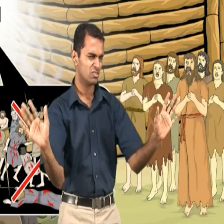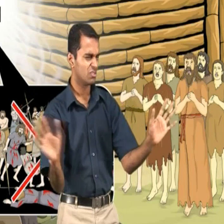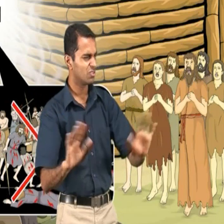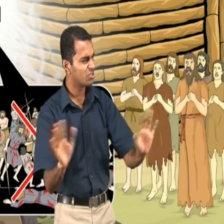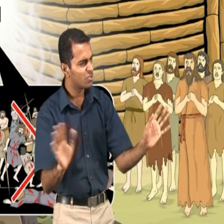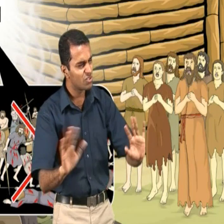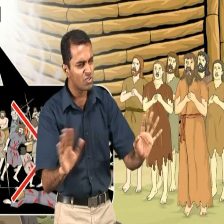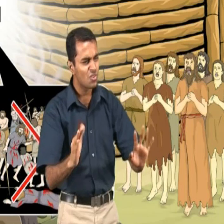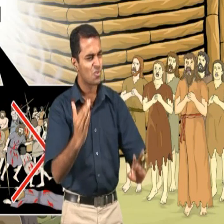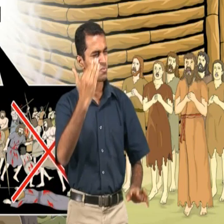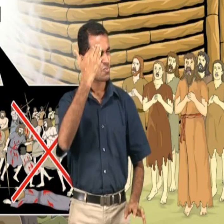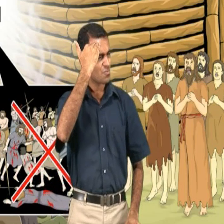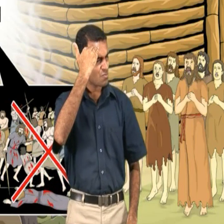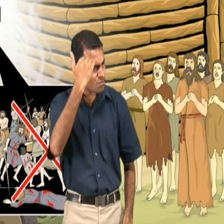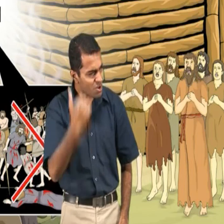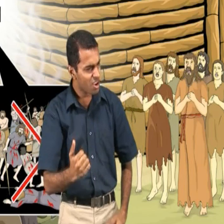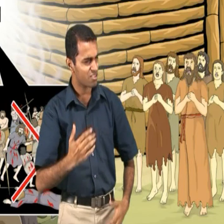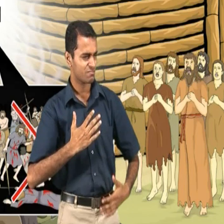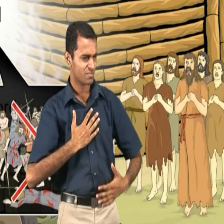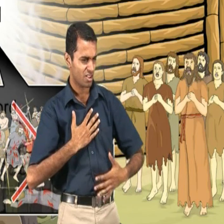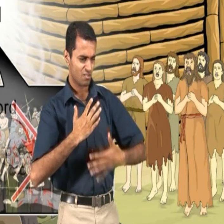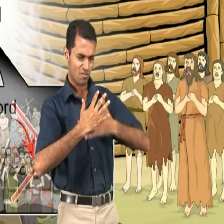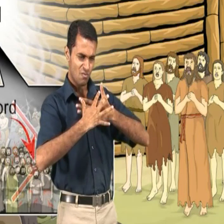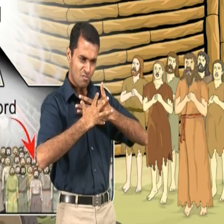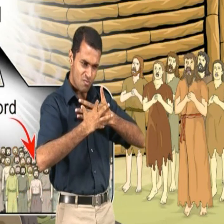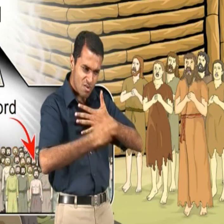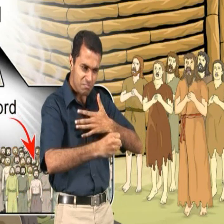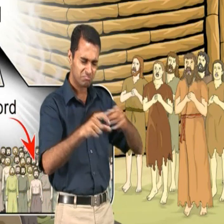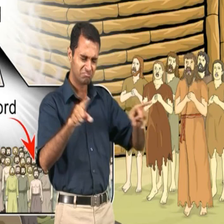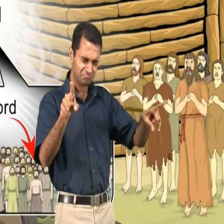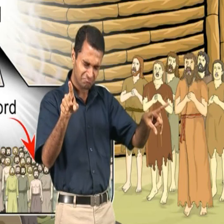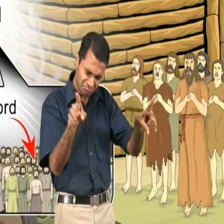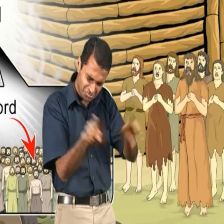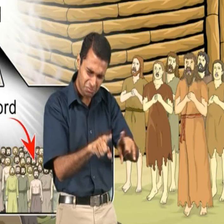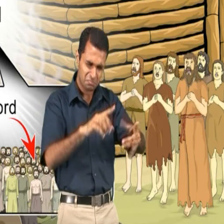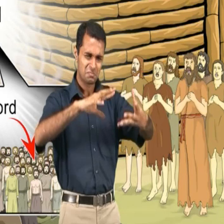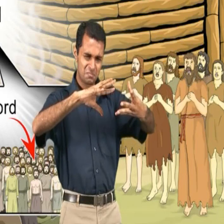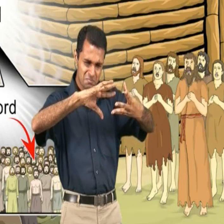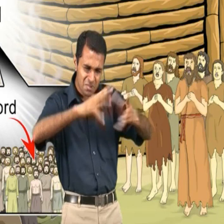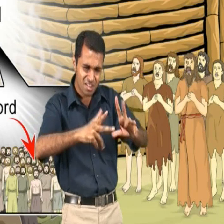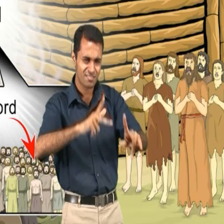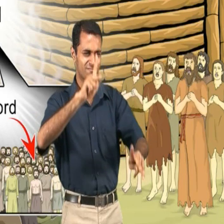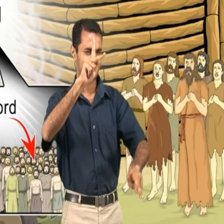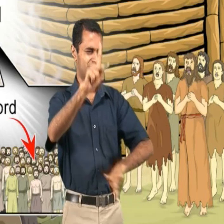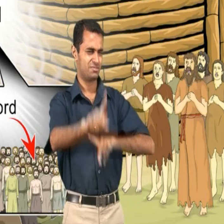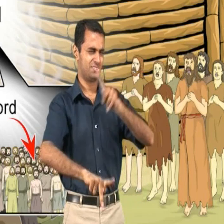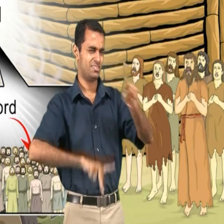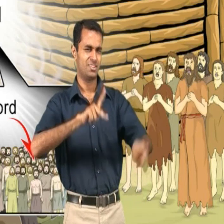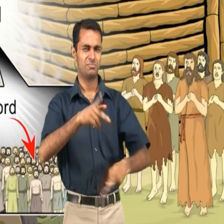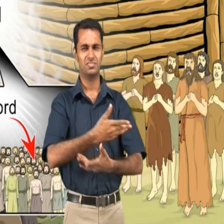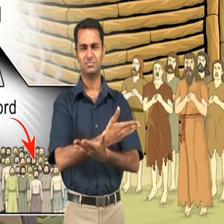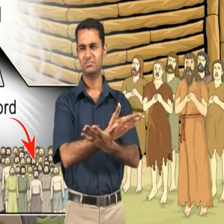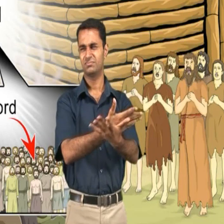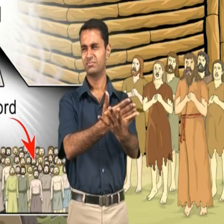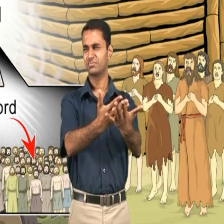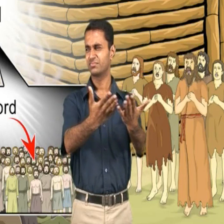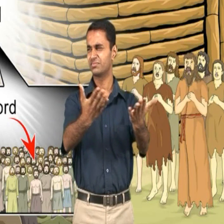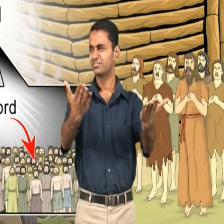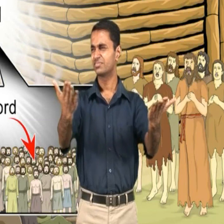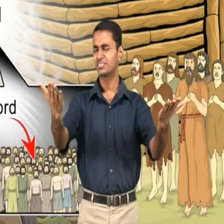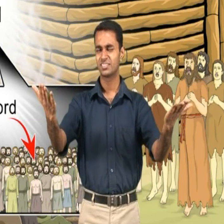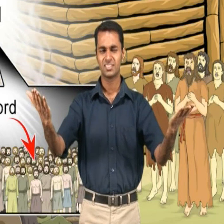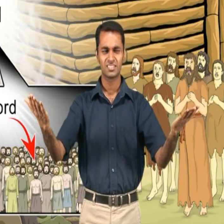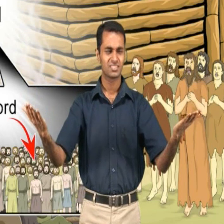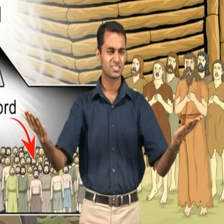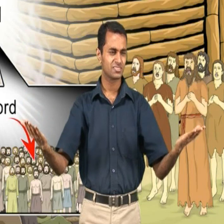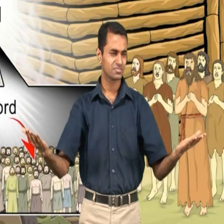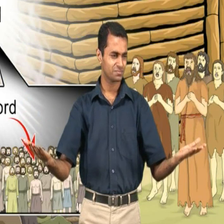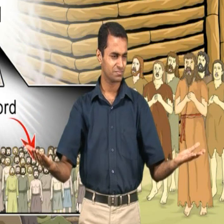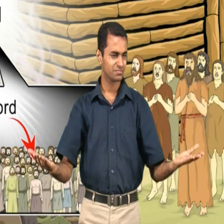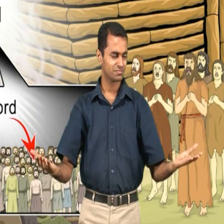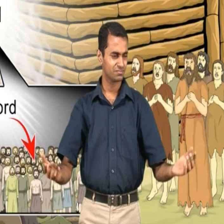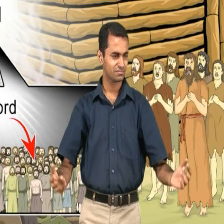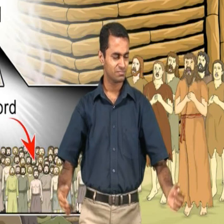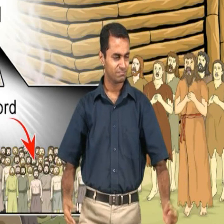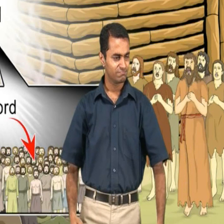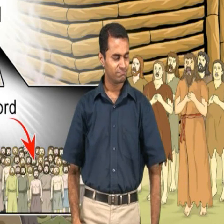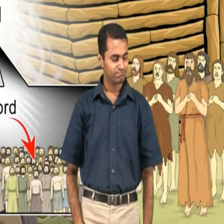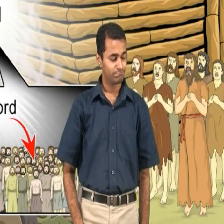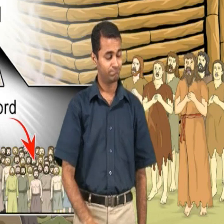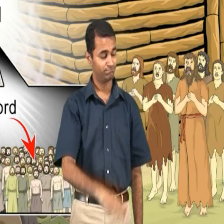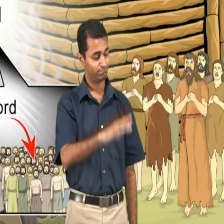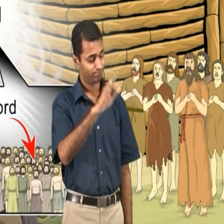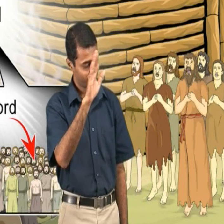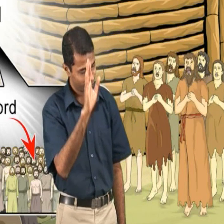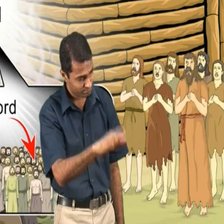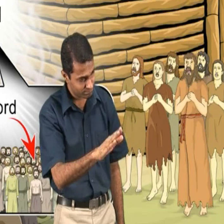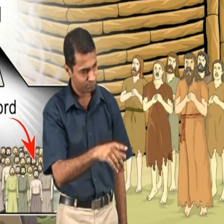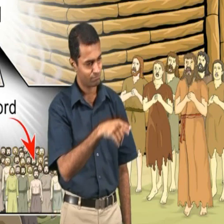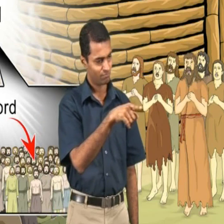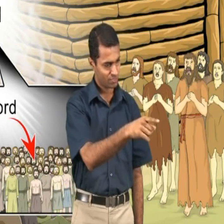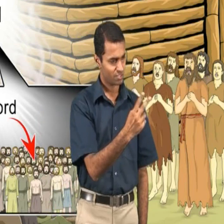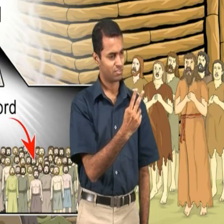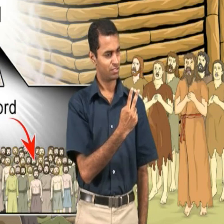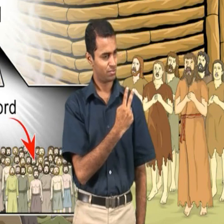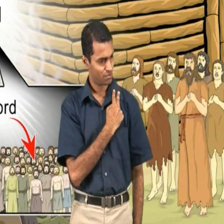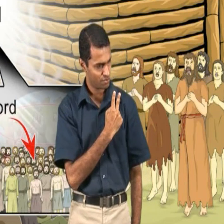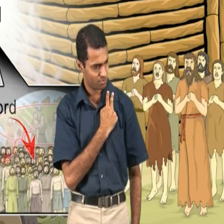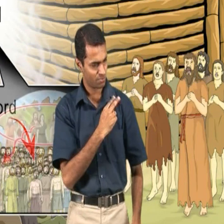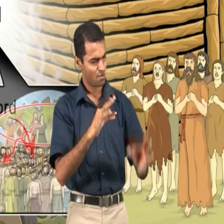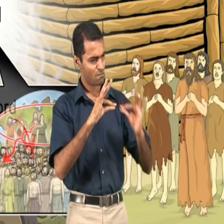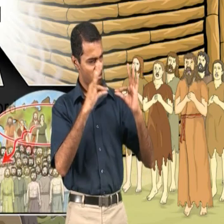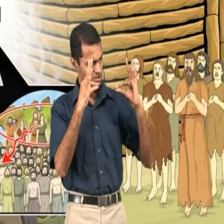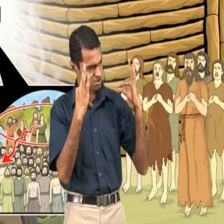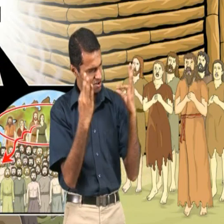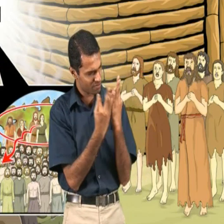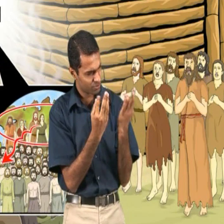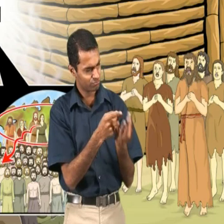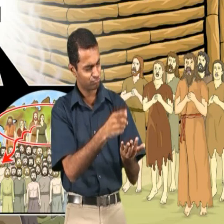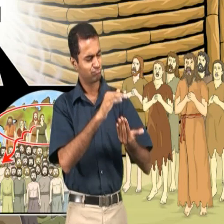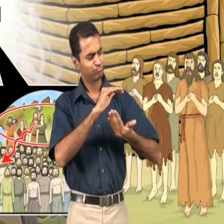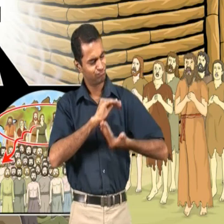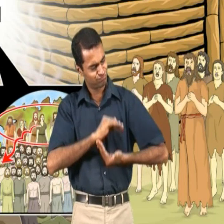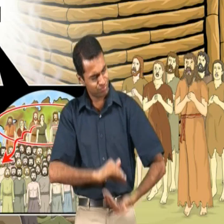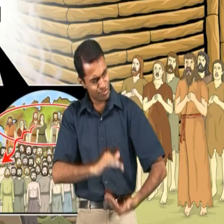for in His own image God has made mankind.